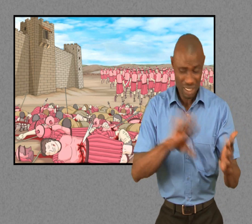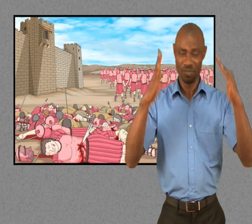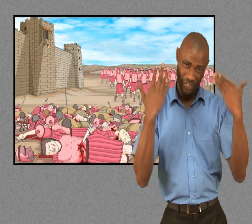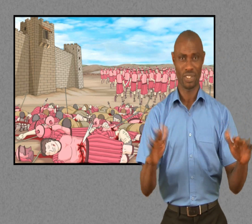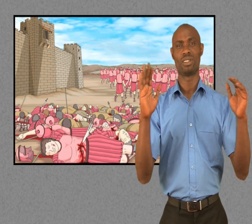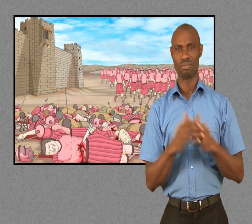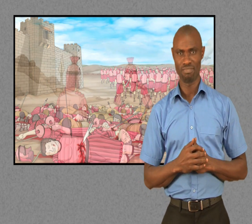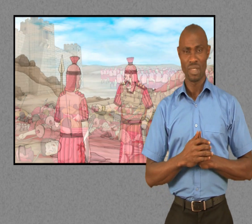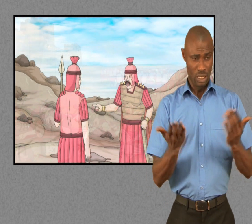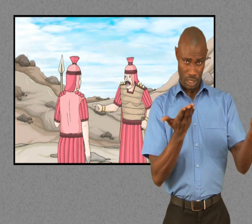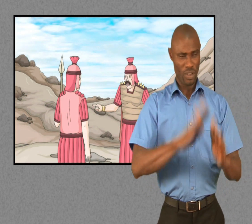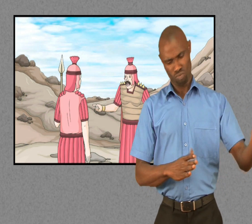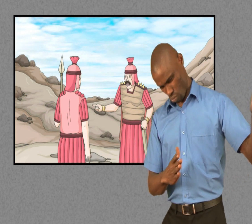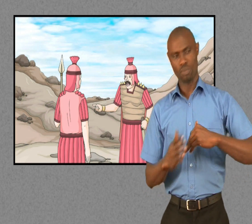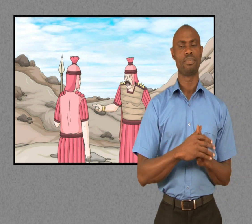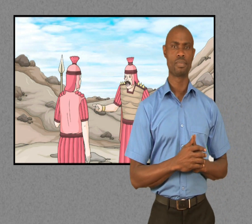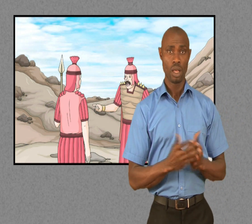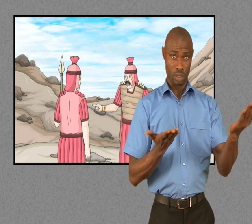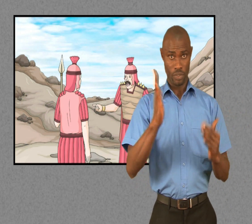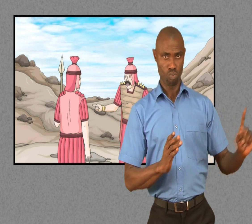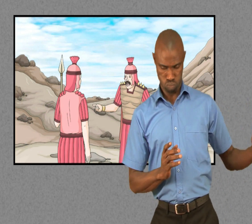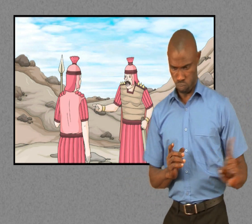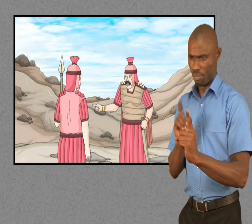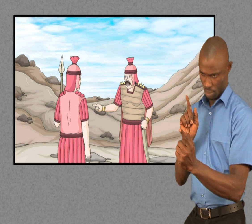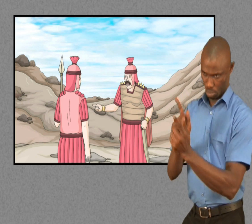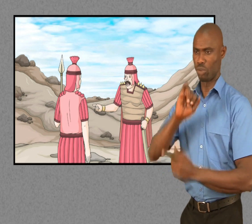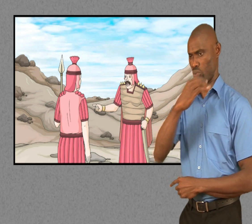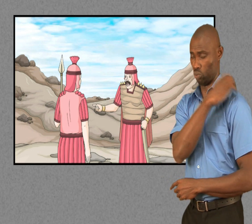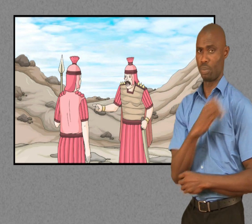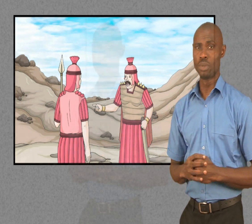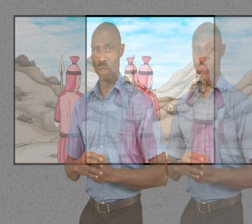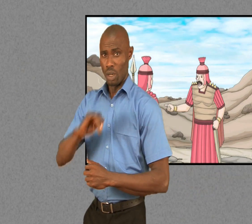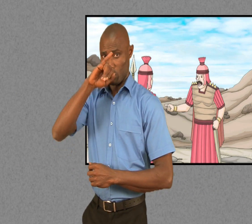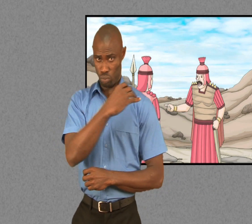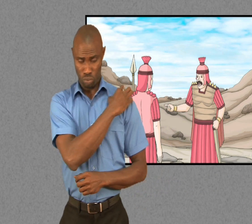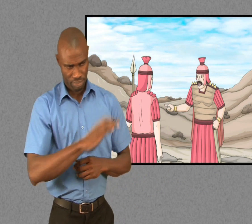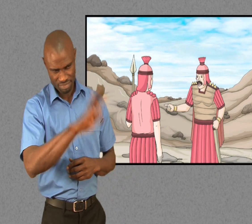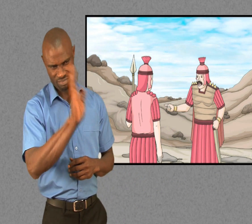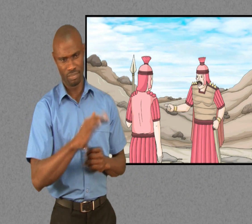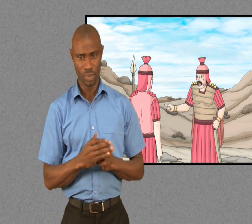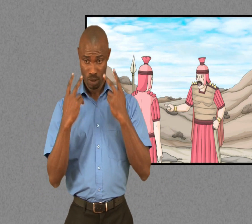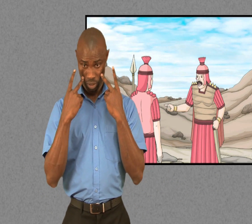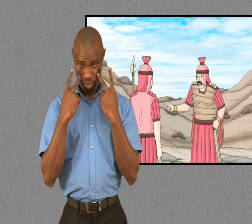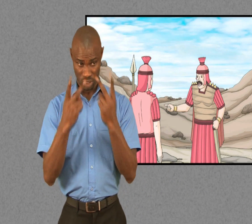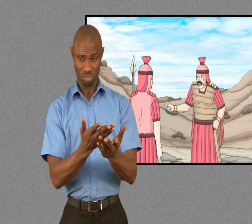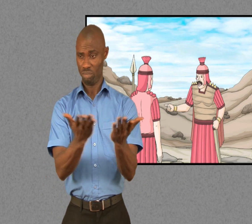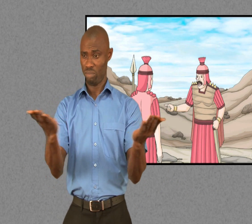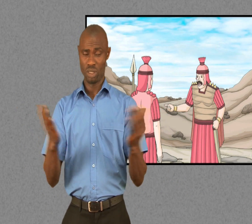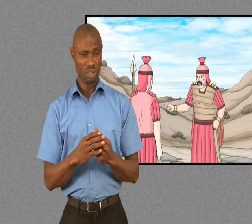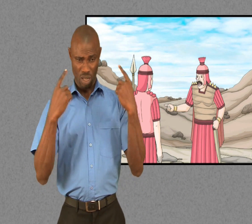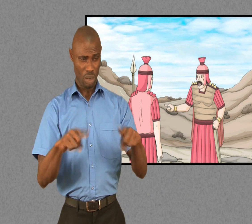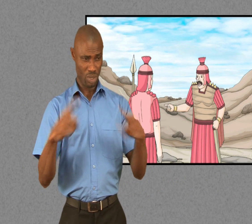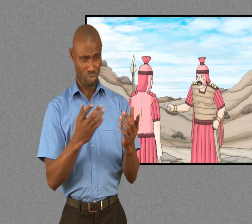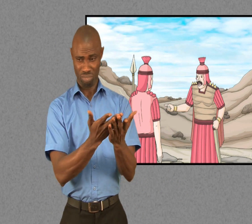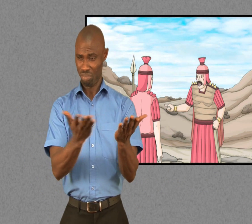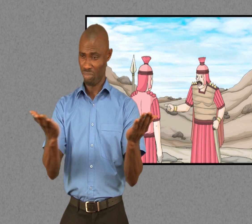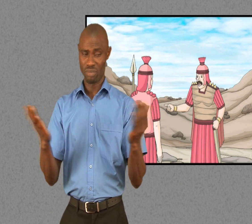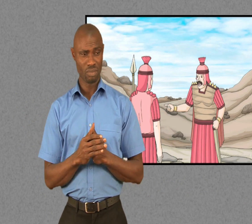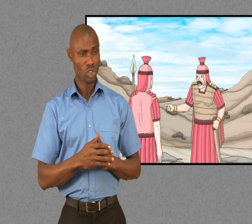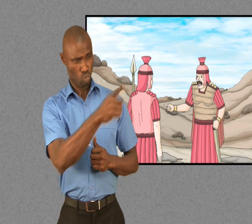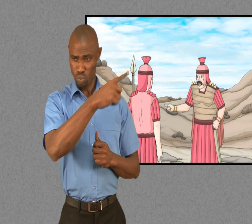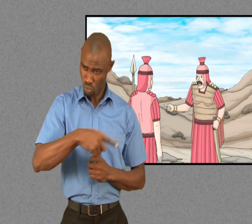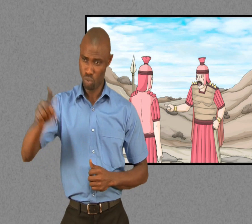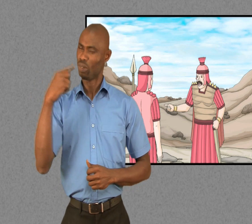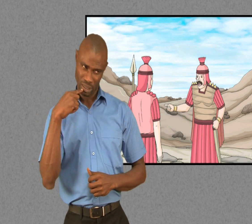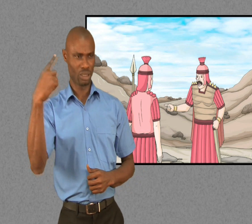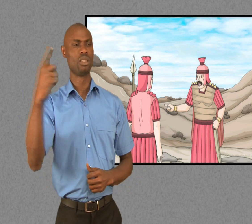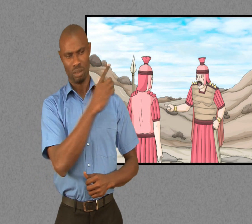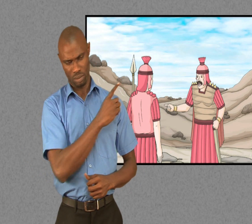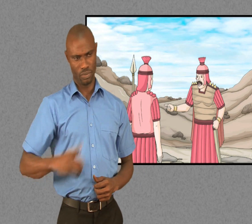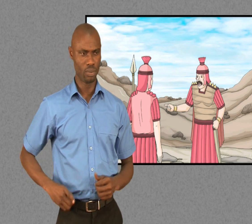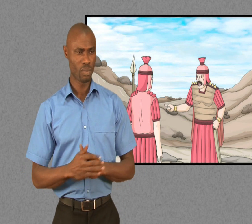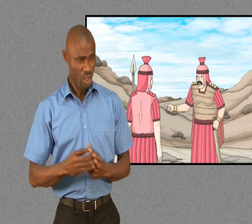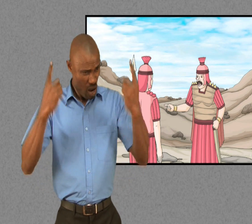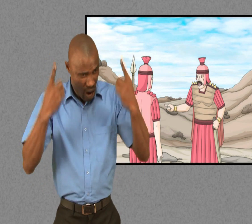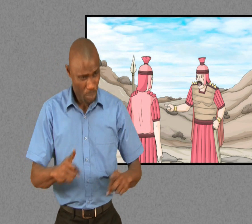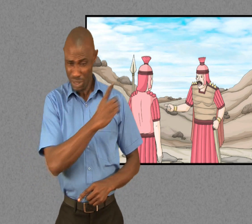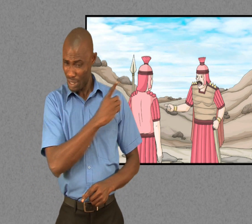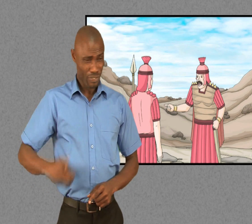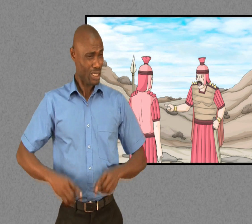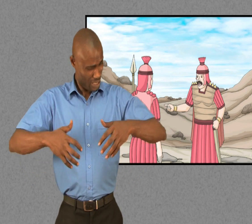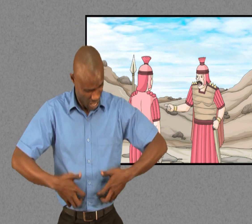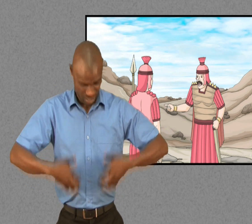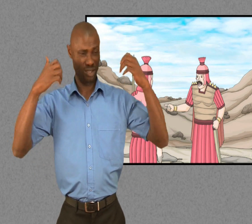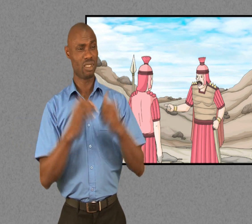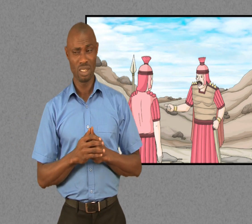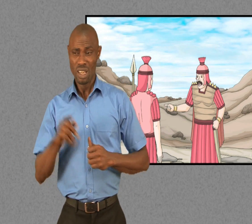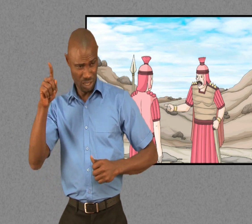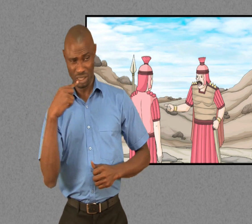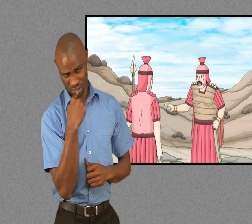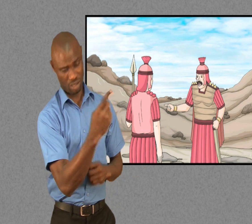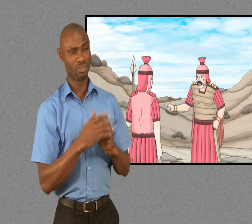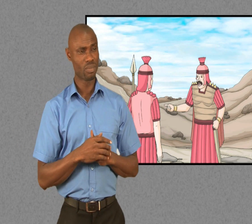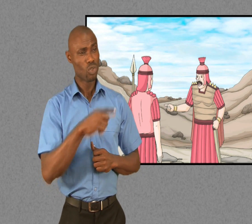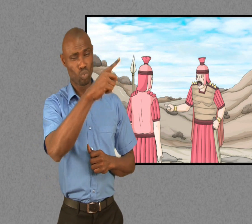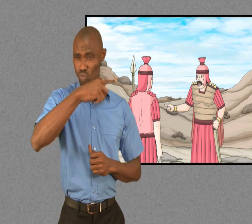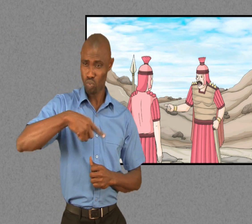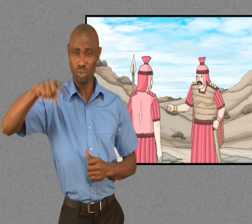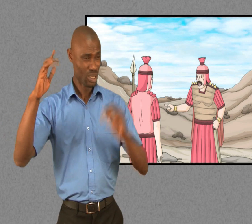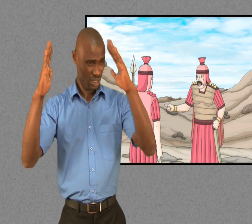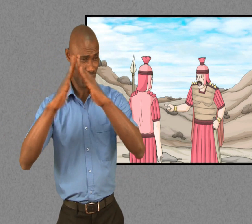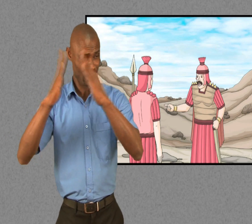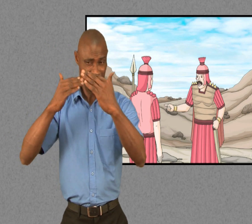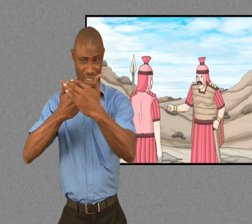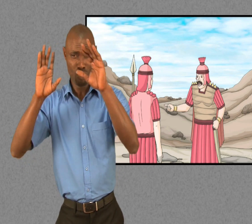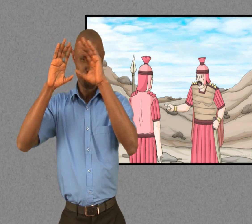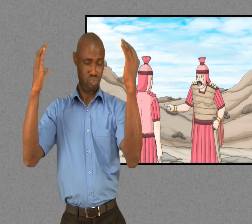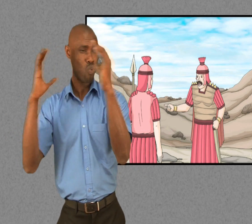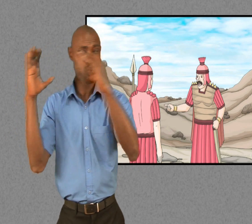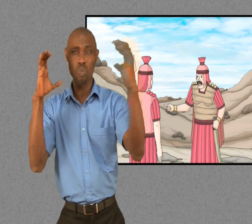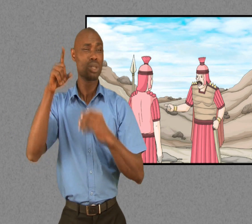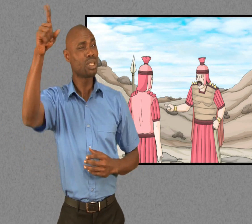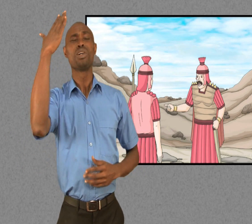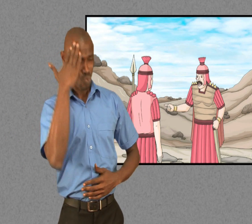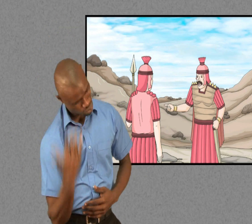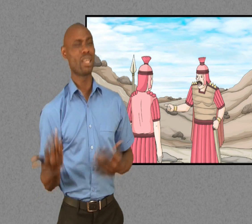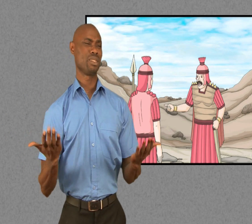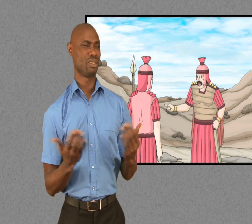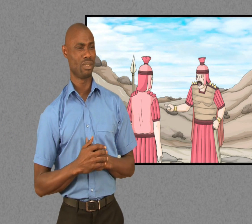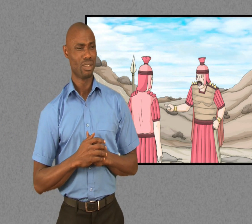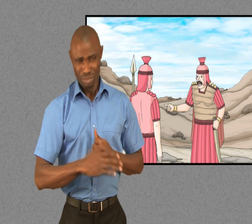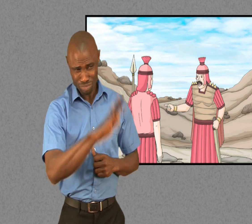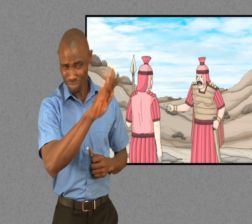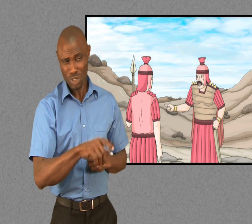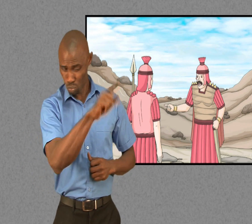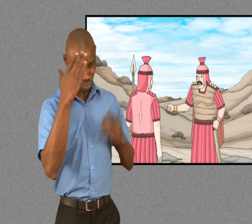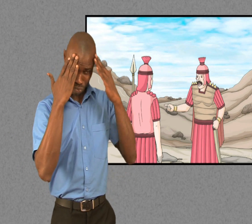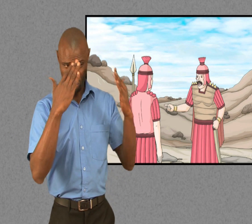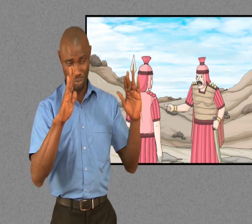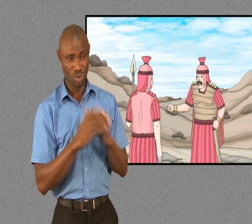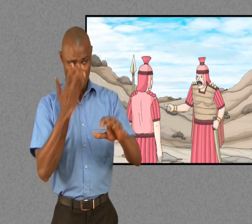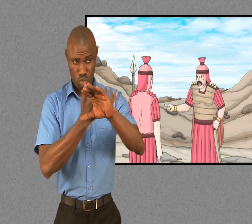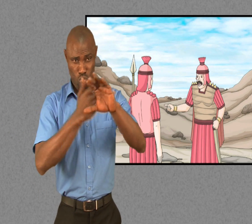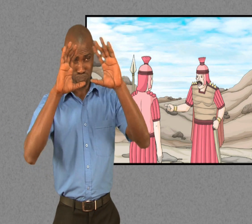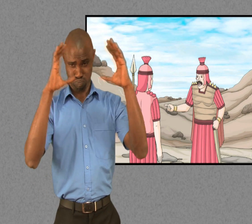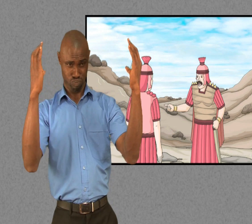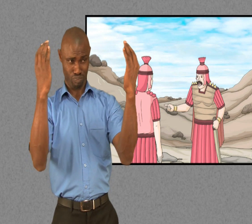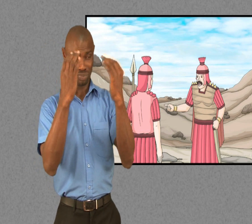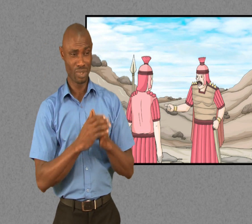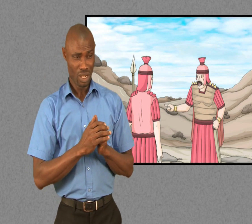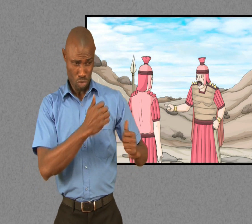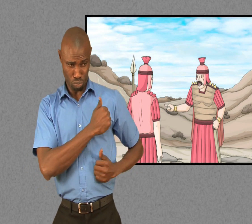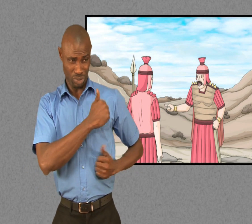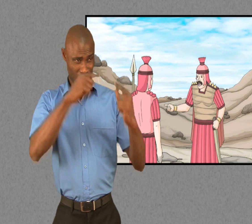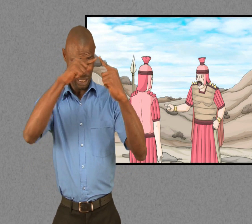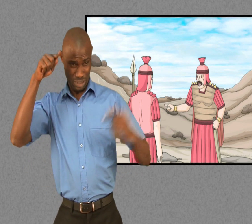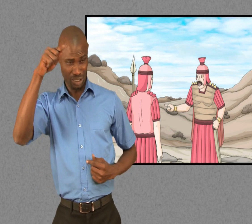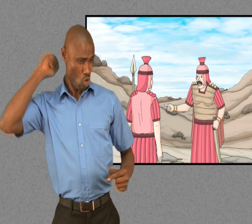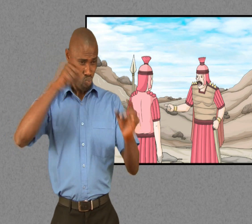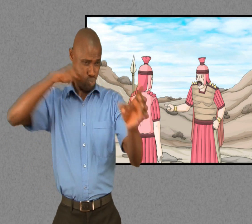Joab sent to David a full account of the battle and instructed the messenger, “When you have finished giving the king all the details of the battle, if the king’s anger flares, he may ask you, ‘Why did you get so close to the city to fight?